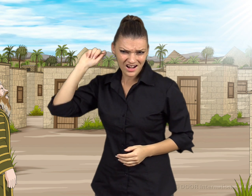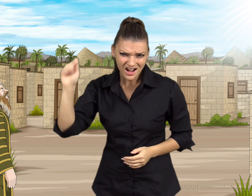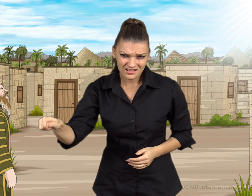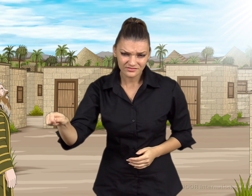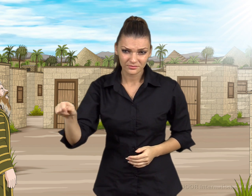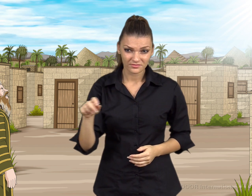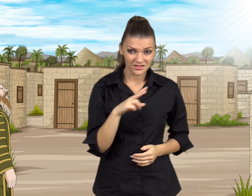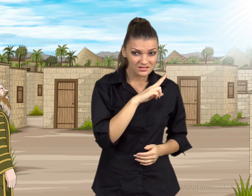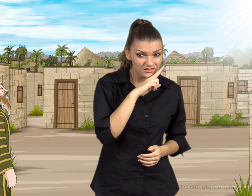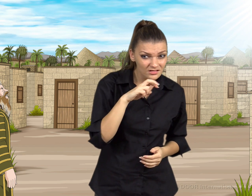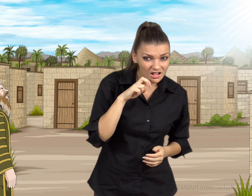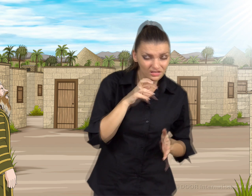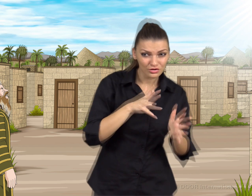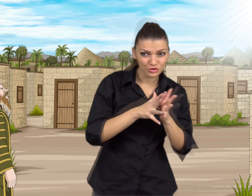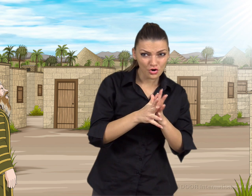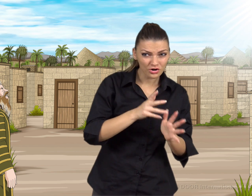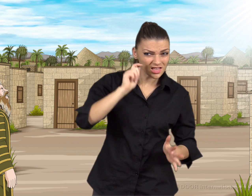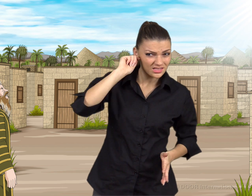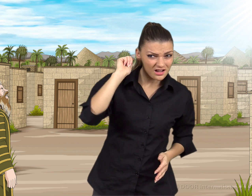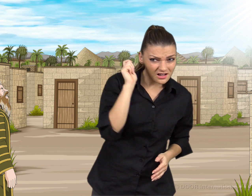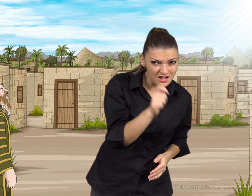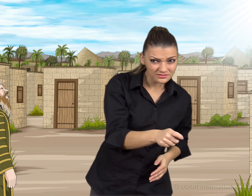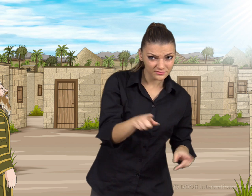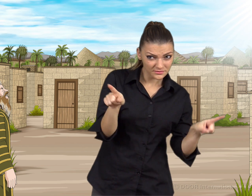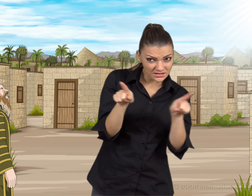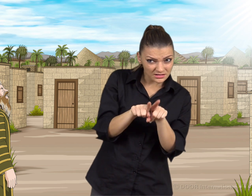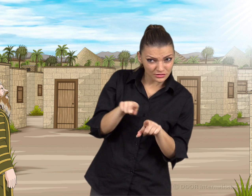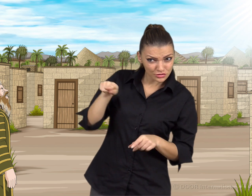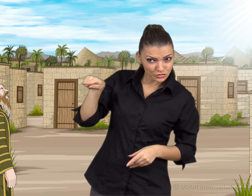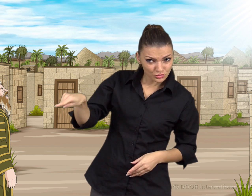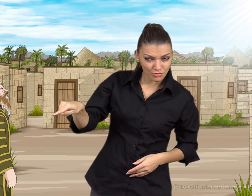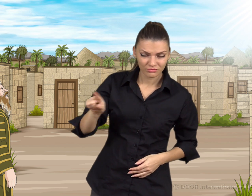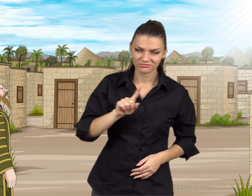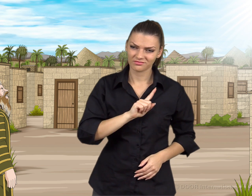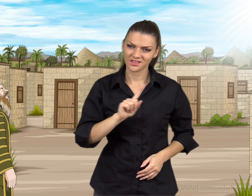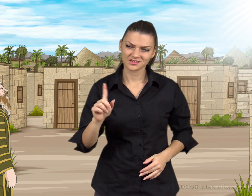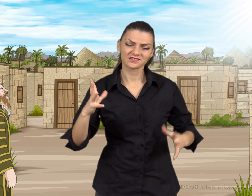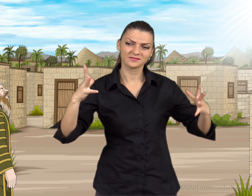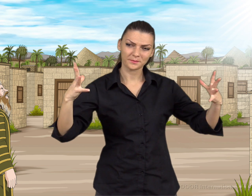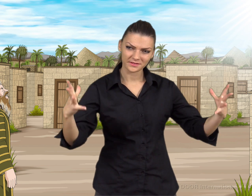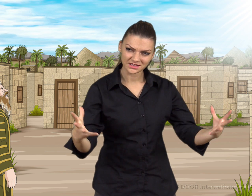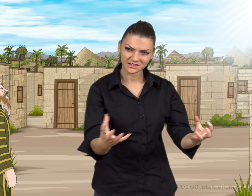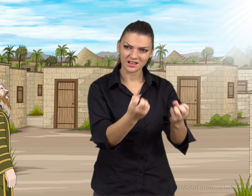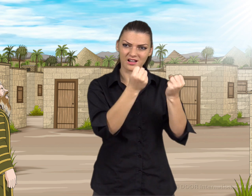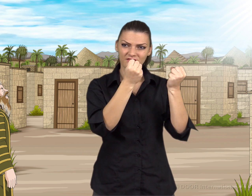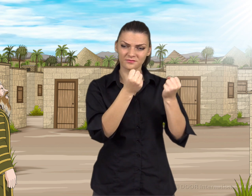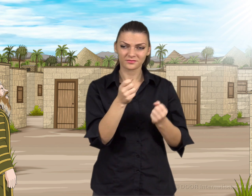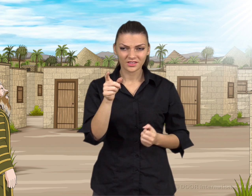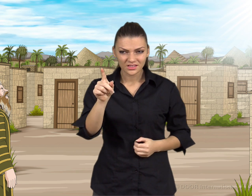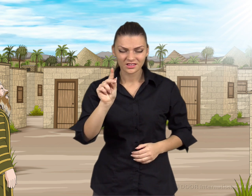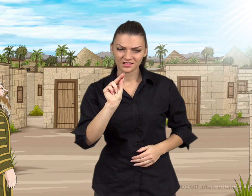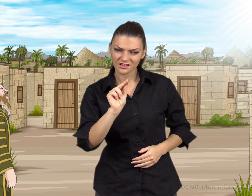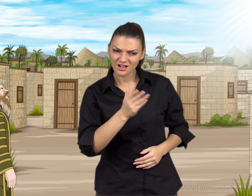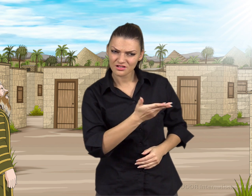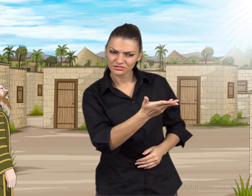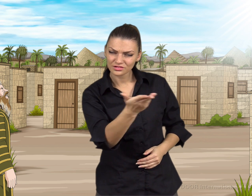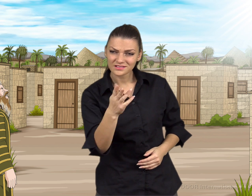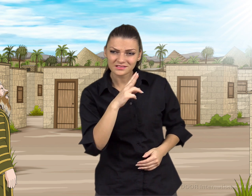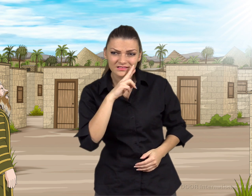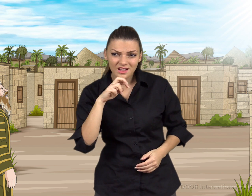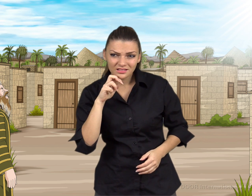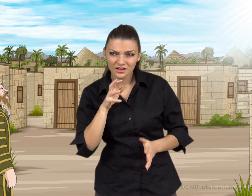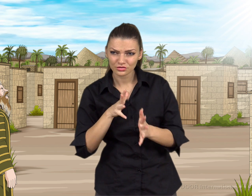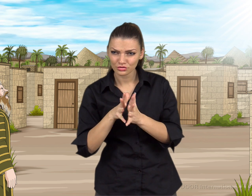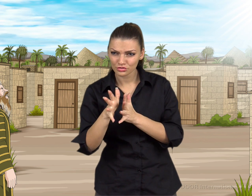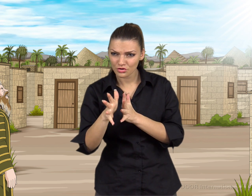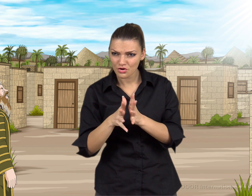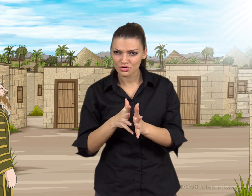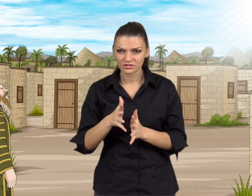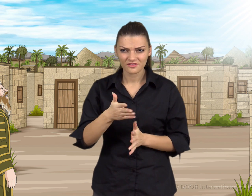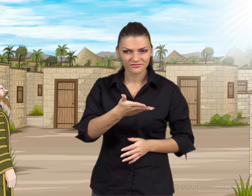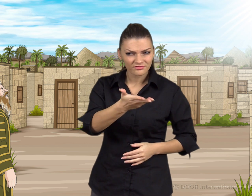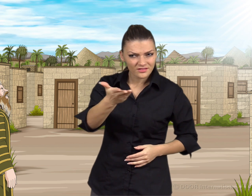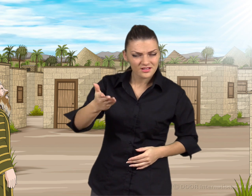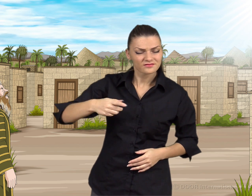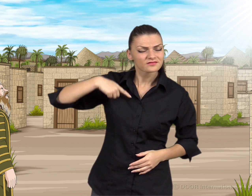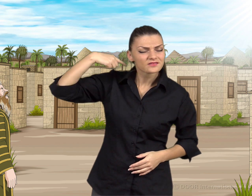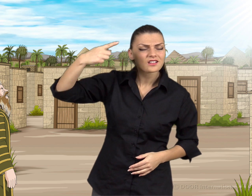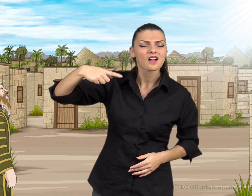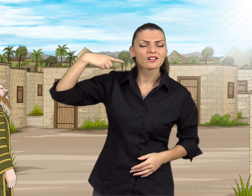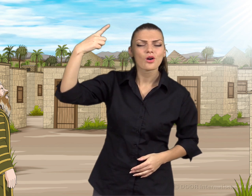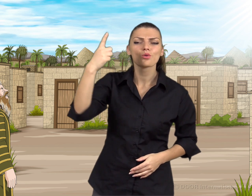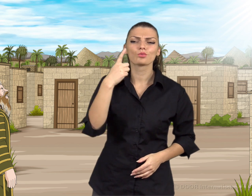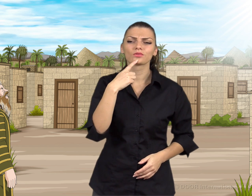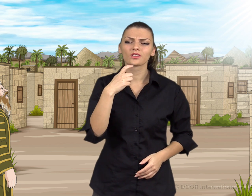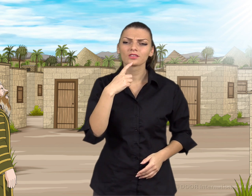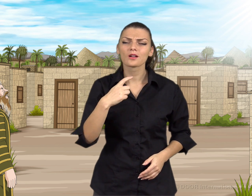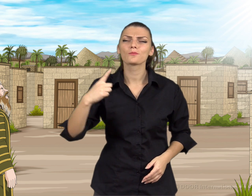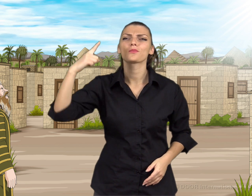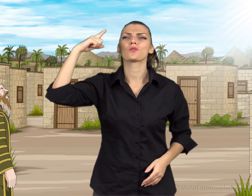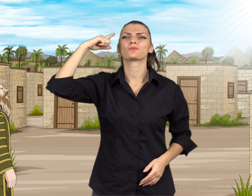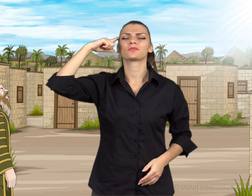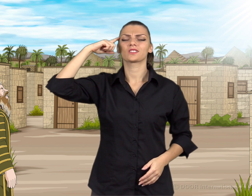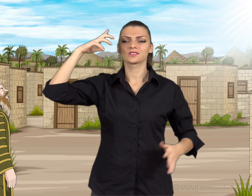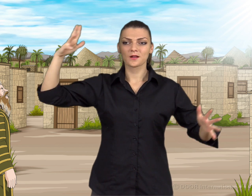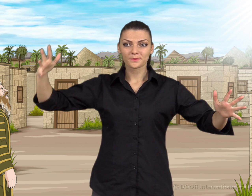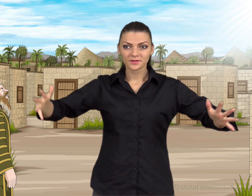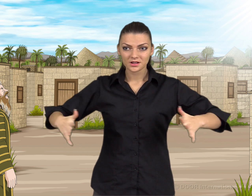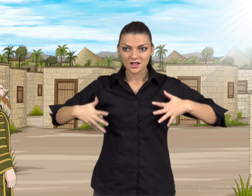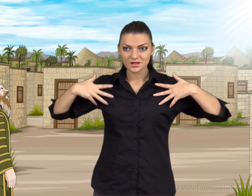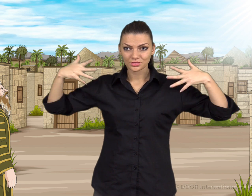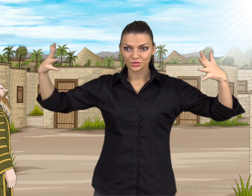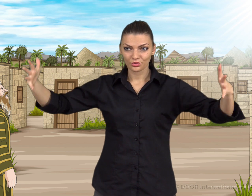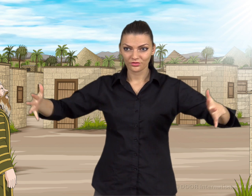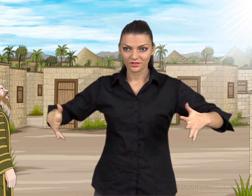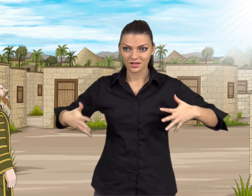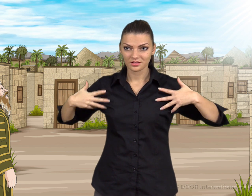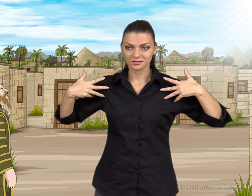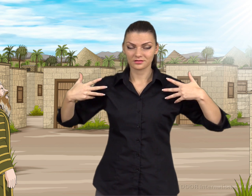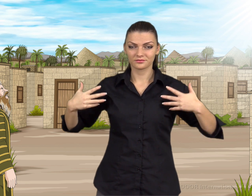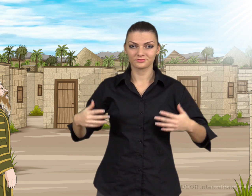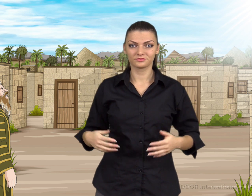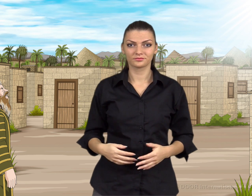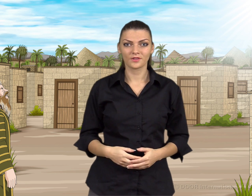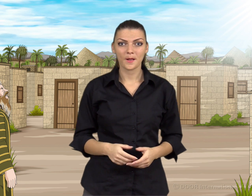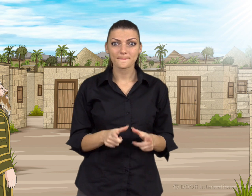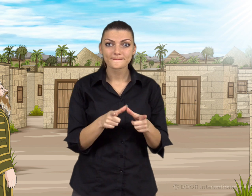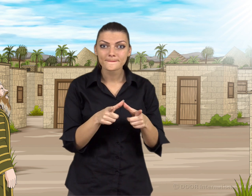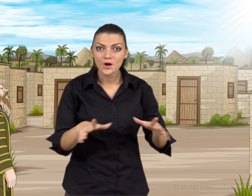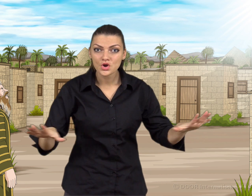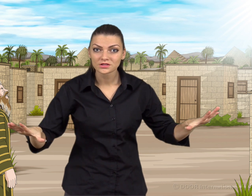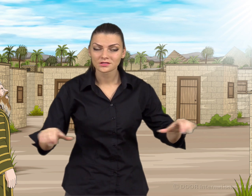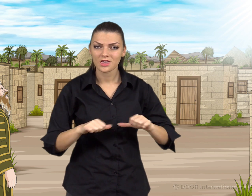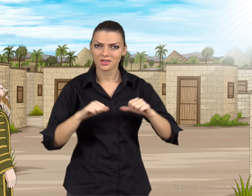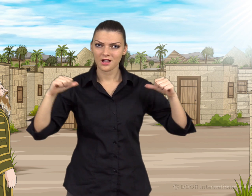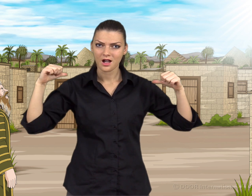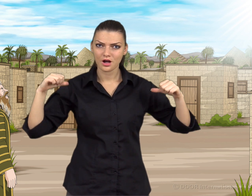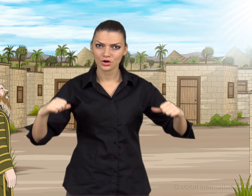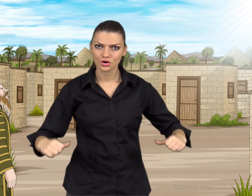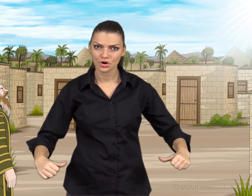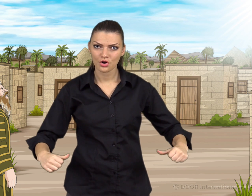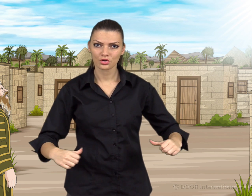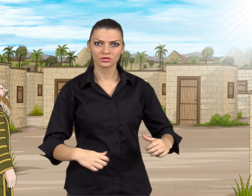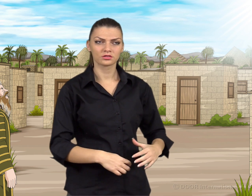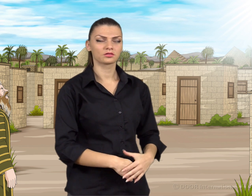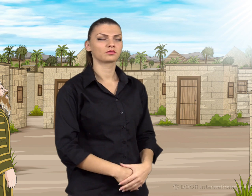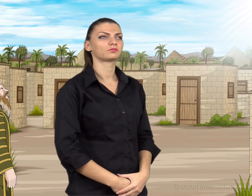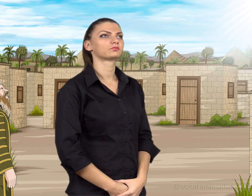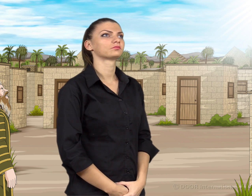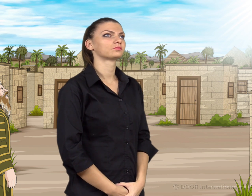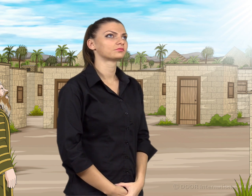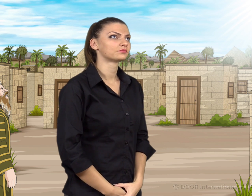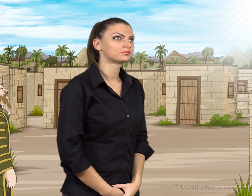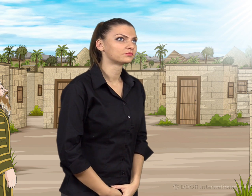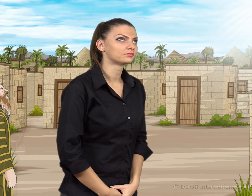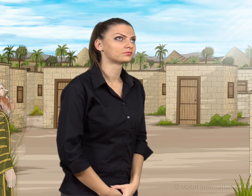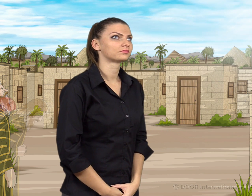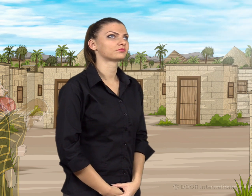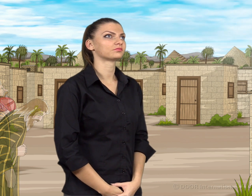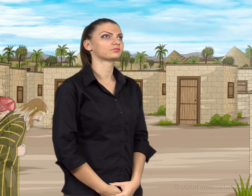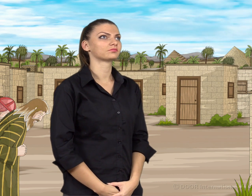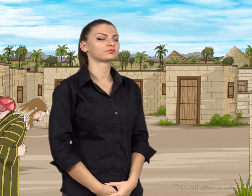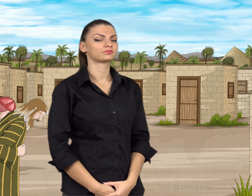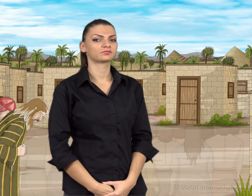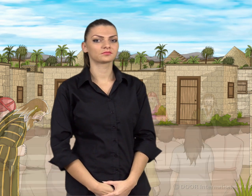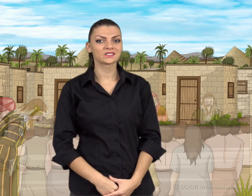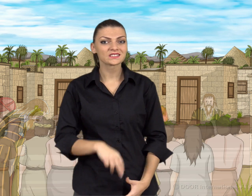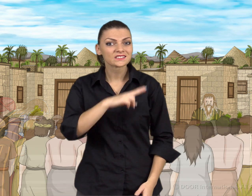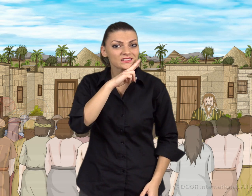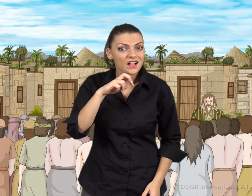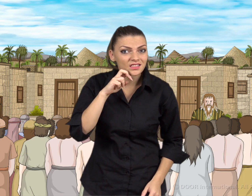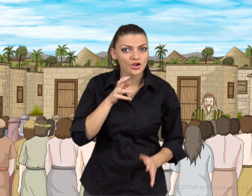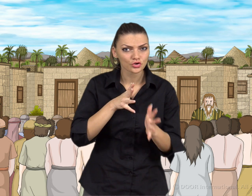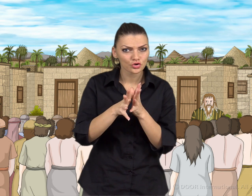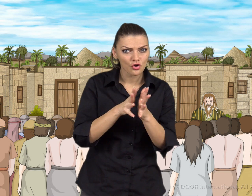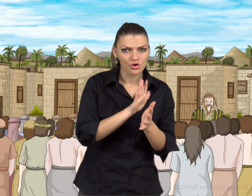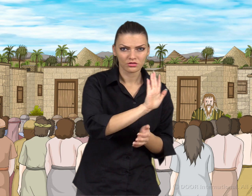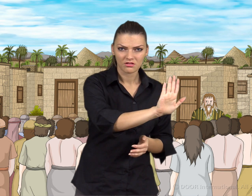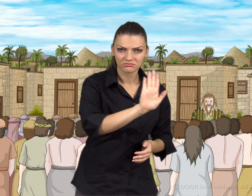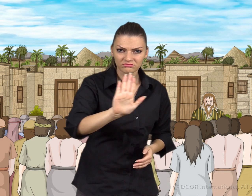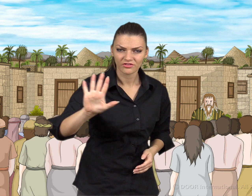And this day will be a memorial for you, and you are to celebrate it as a feast to the LORD, as a permanent statute for the generations to come.